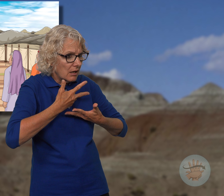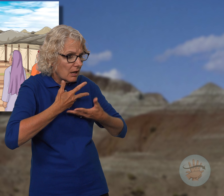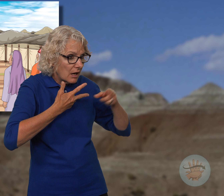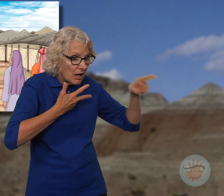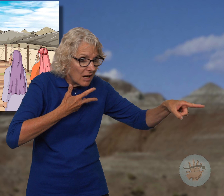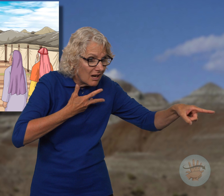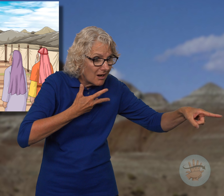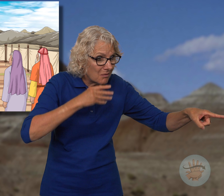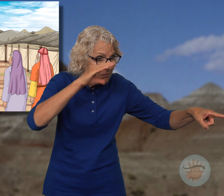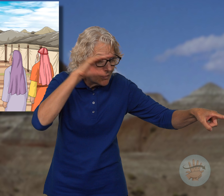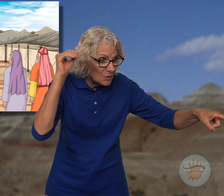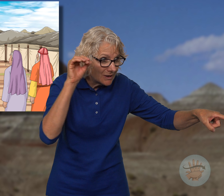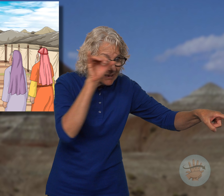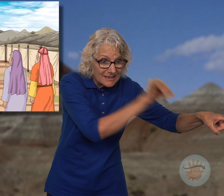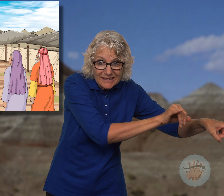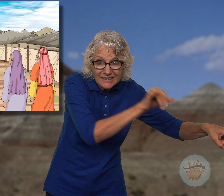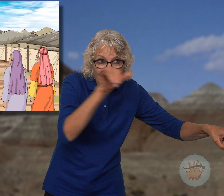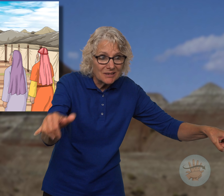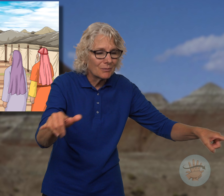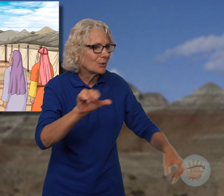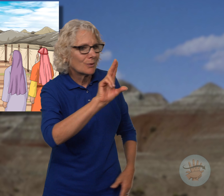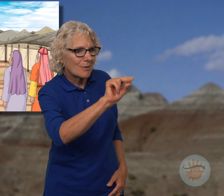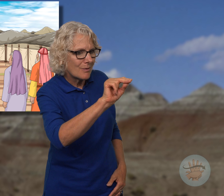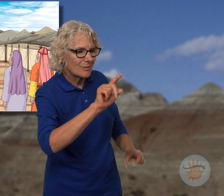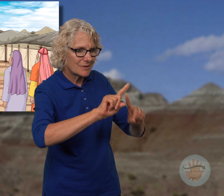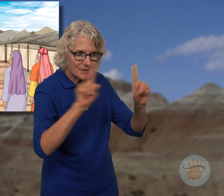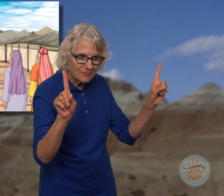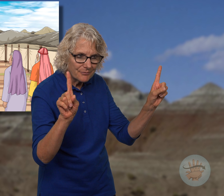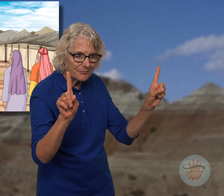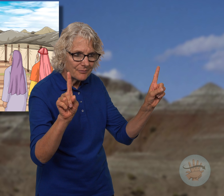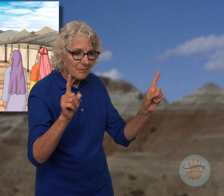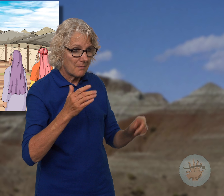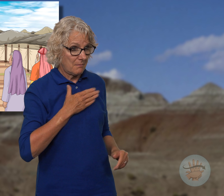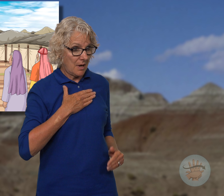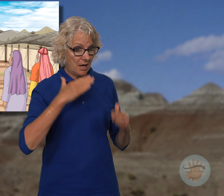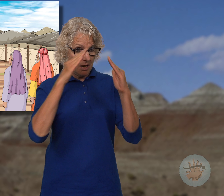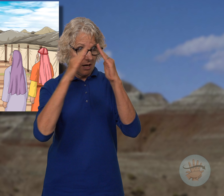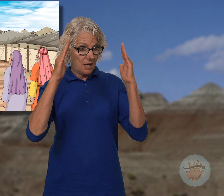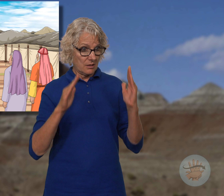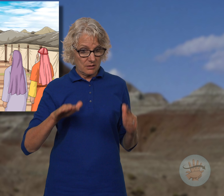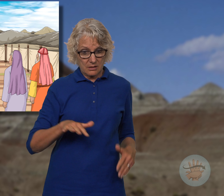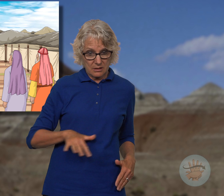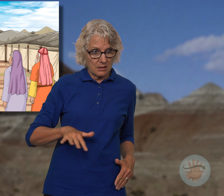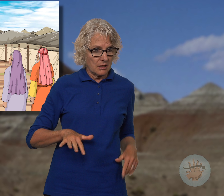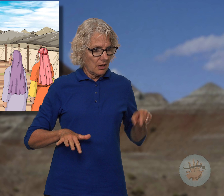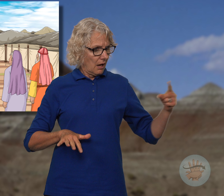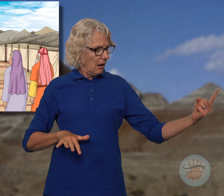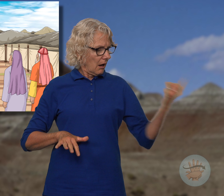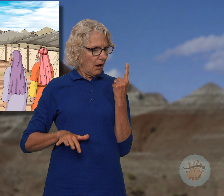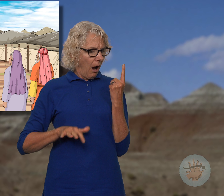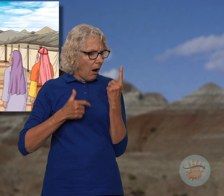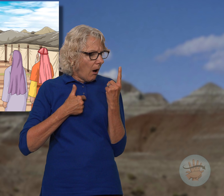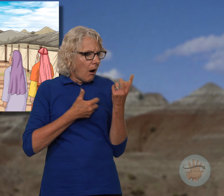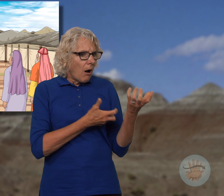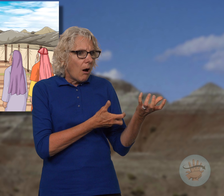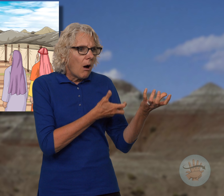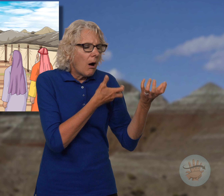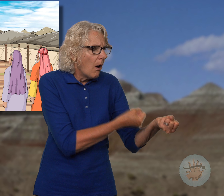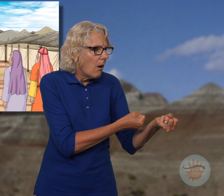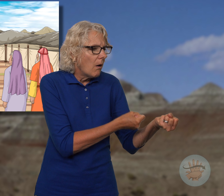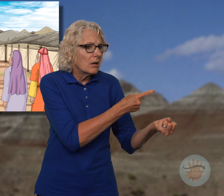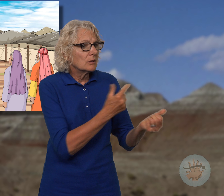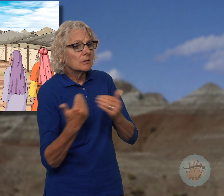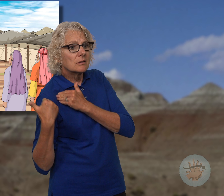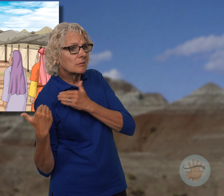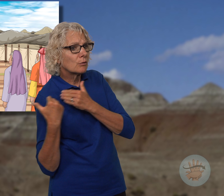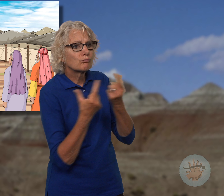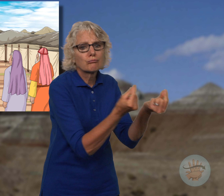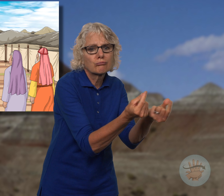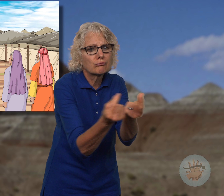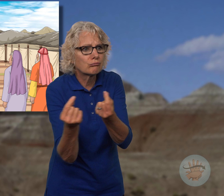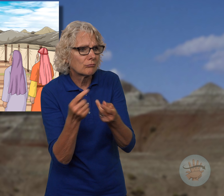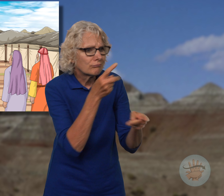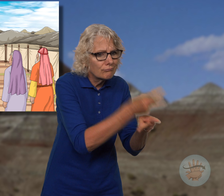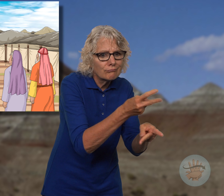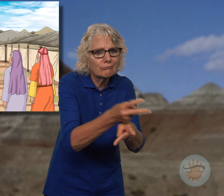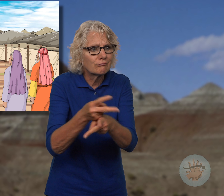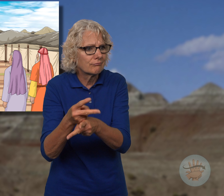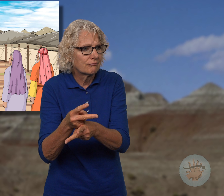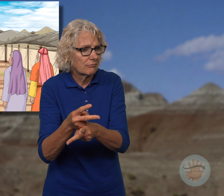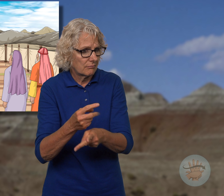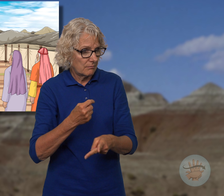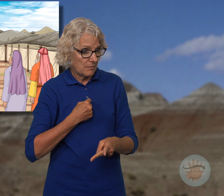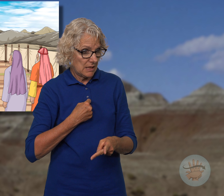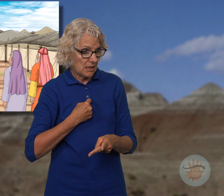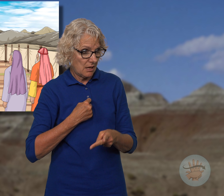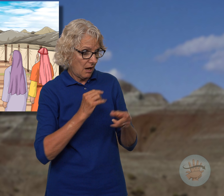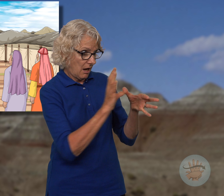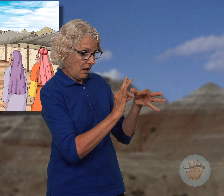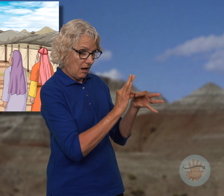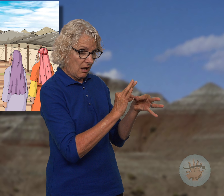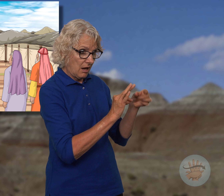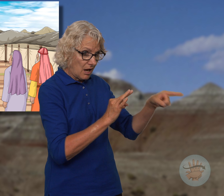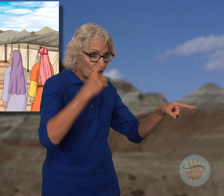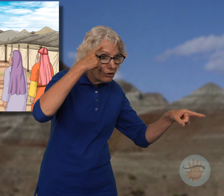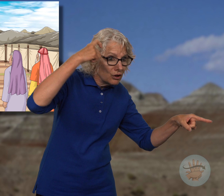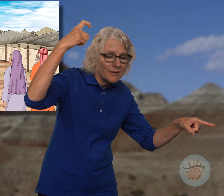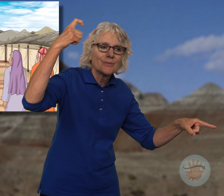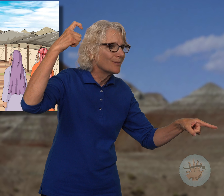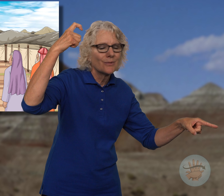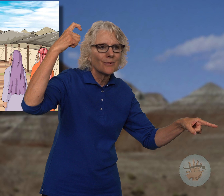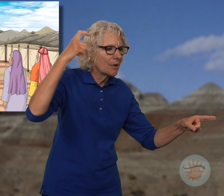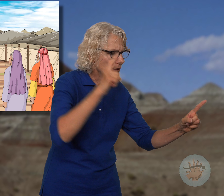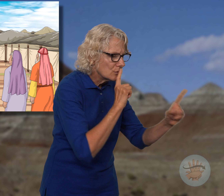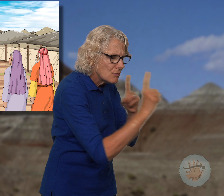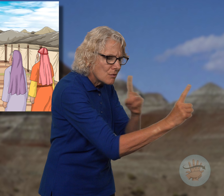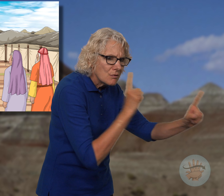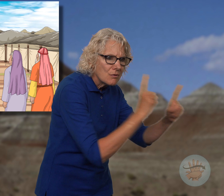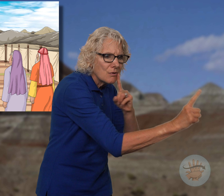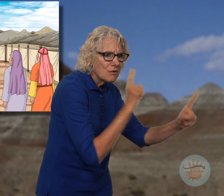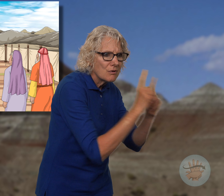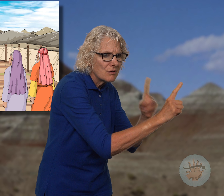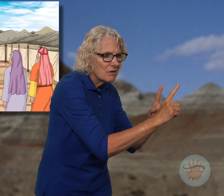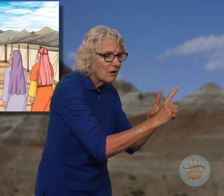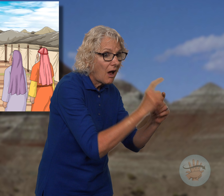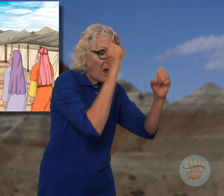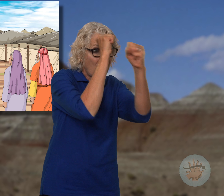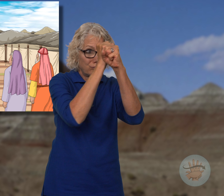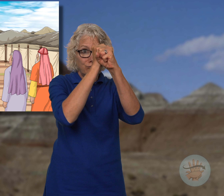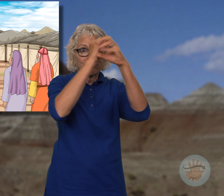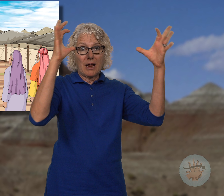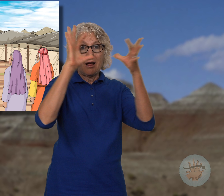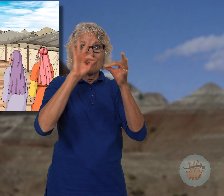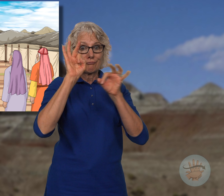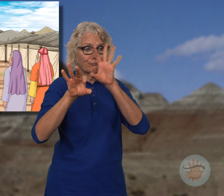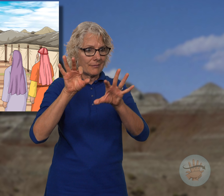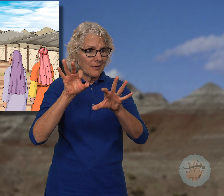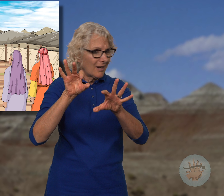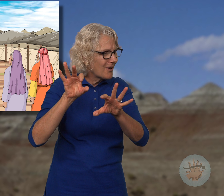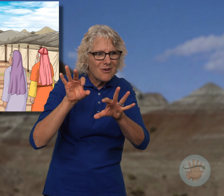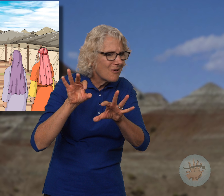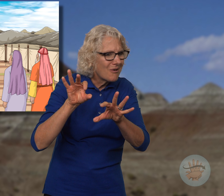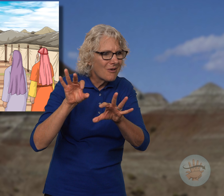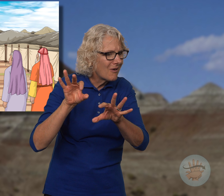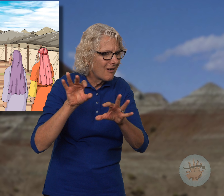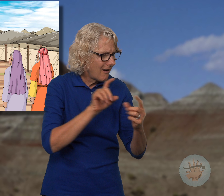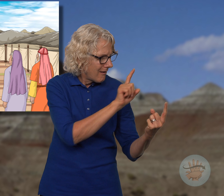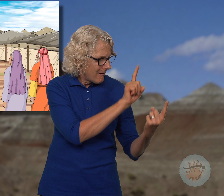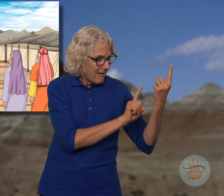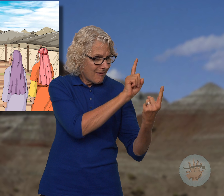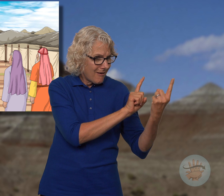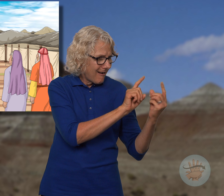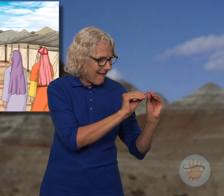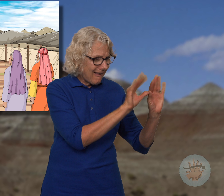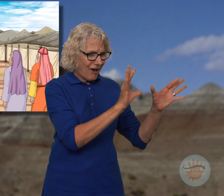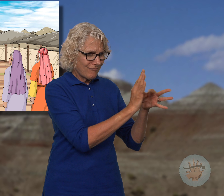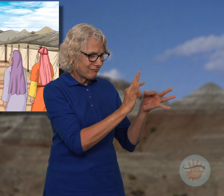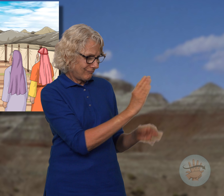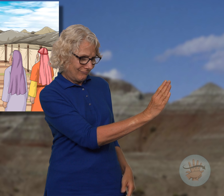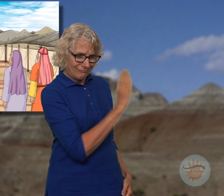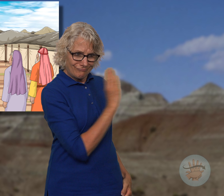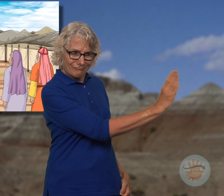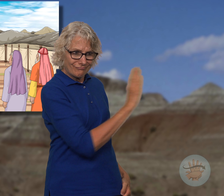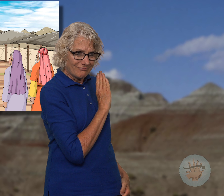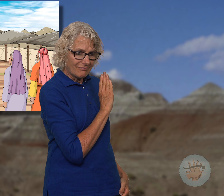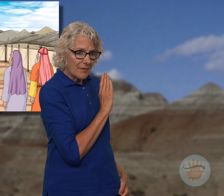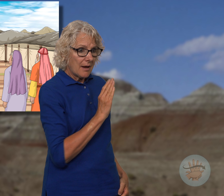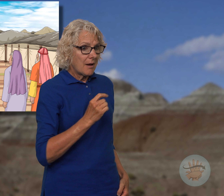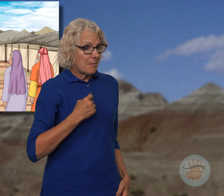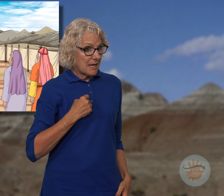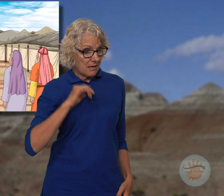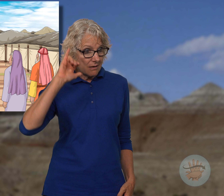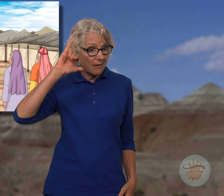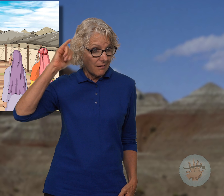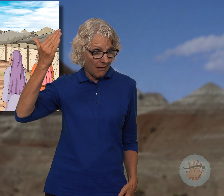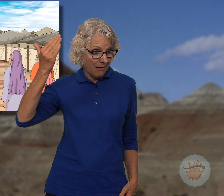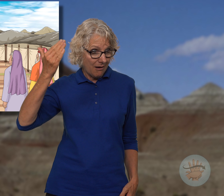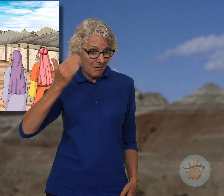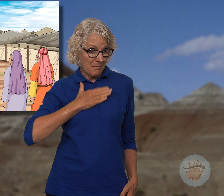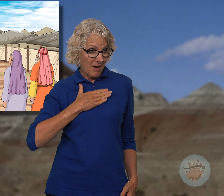I will speak to him in a dream. But this is not so with My servant Moses; he is faithful in all My house.